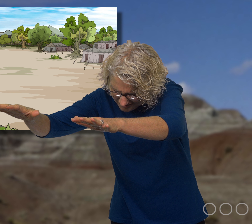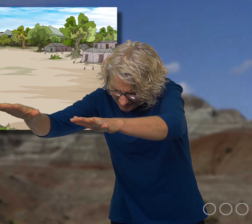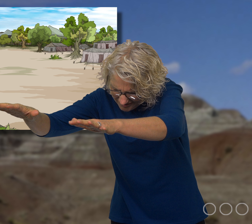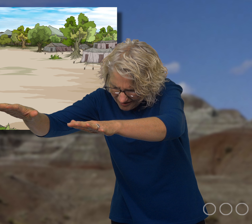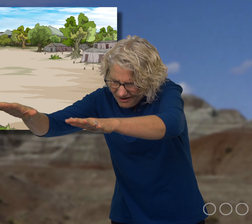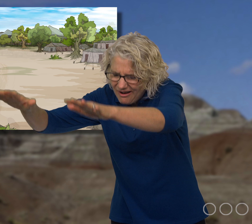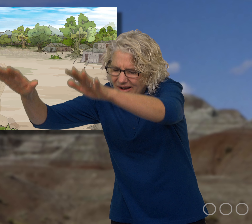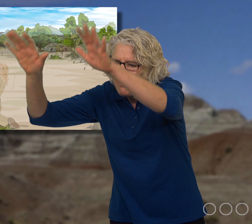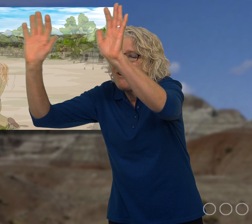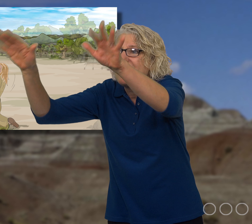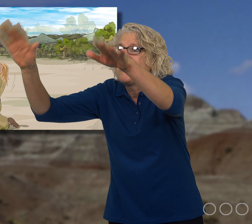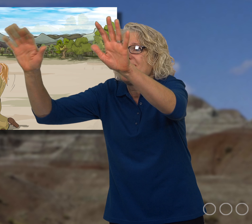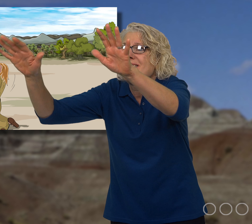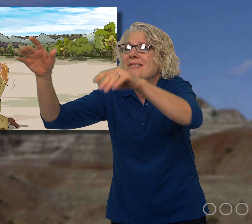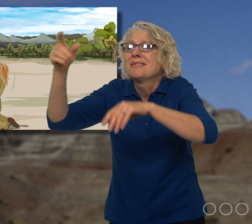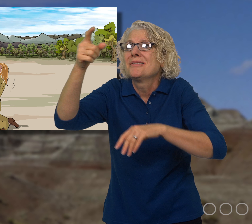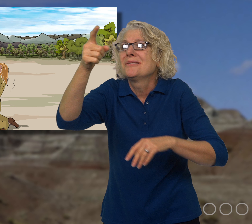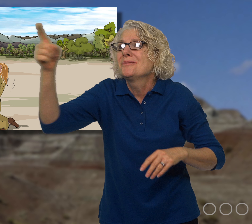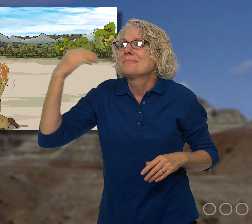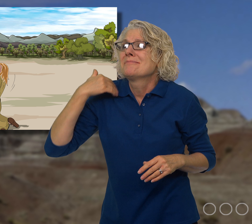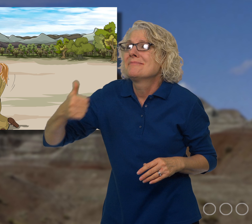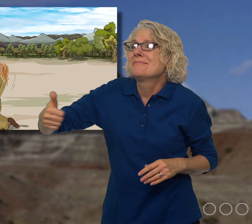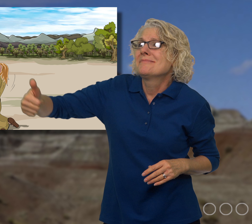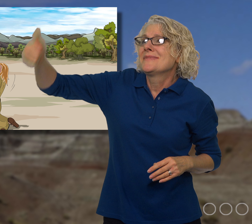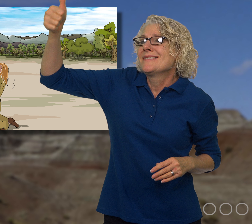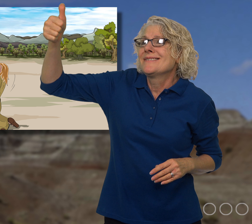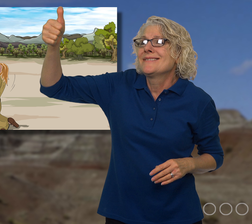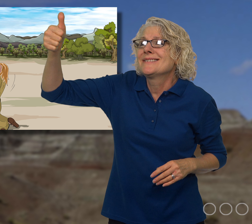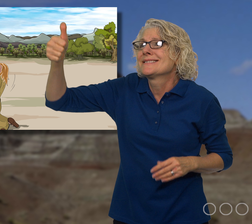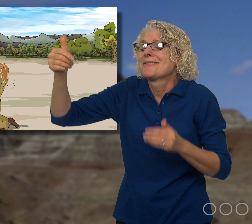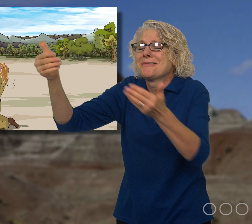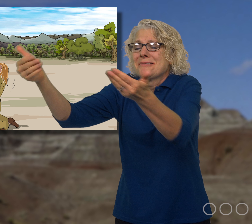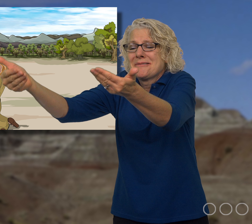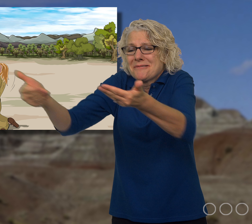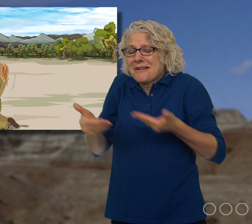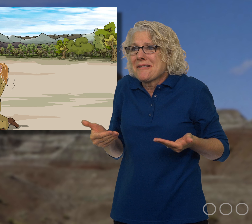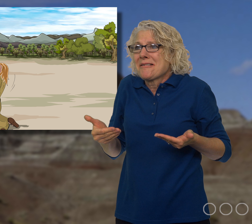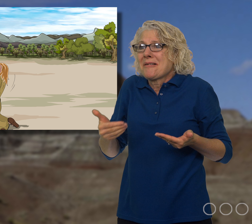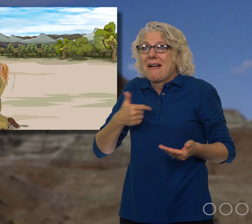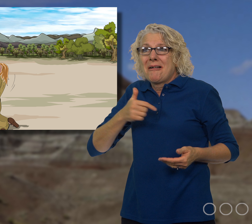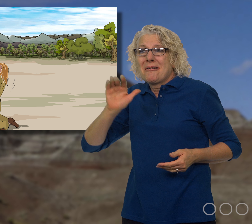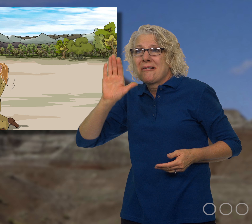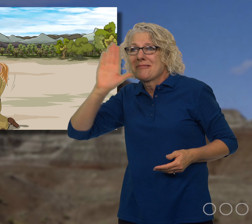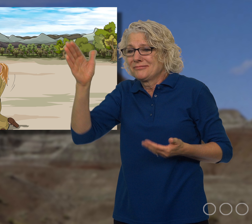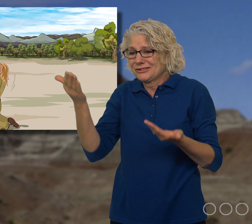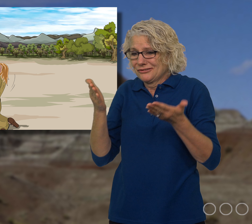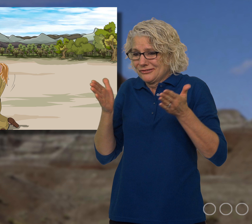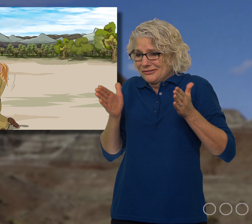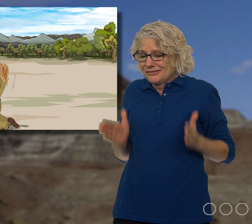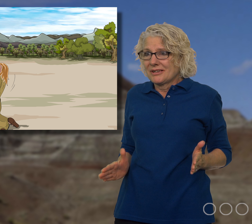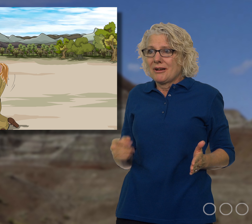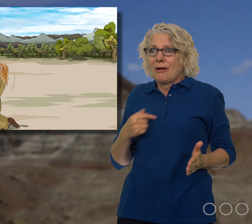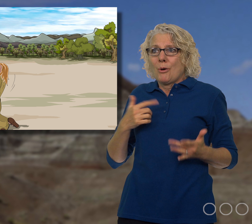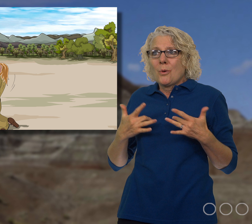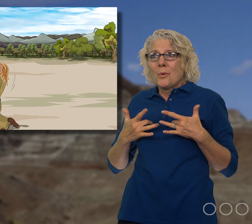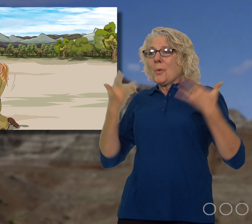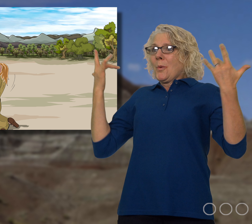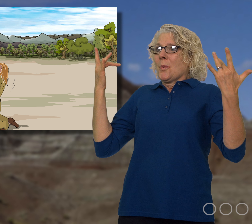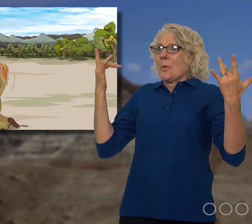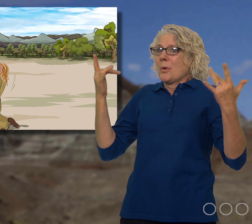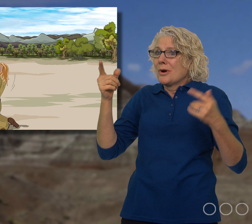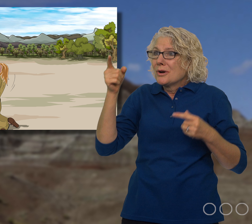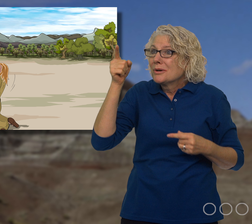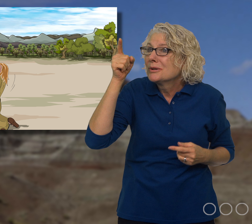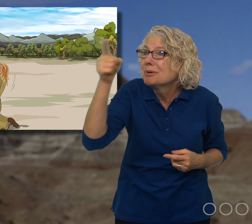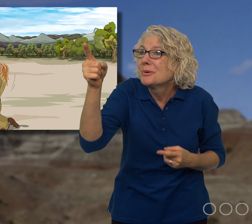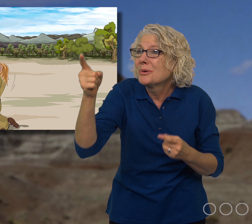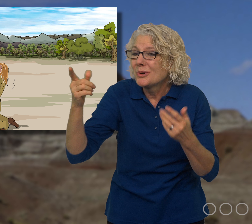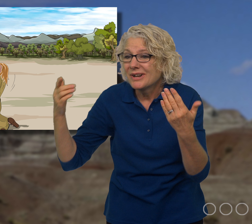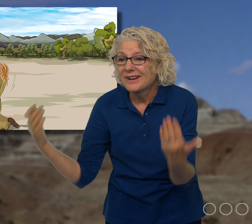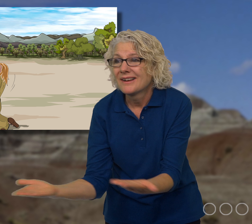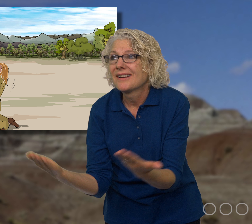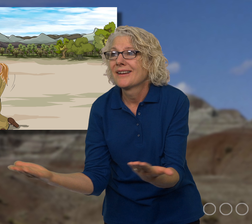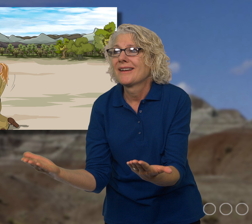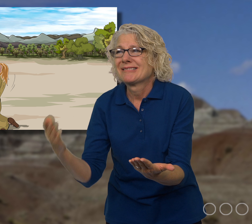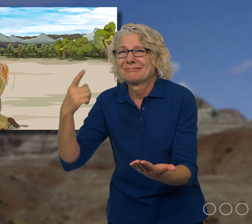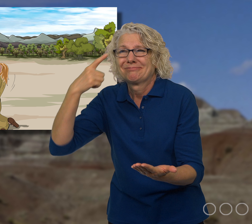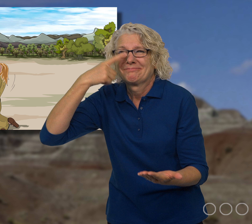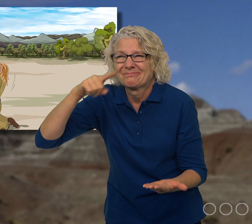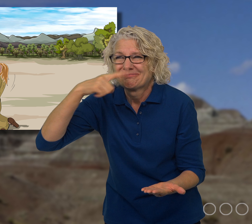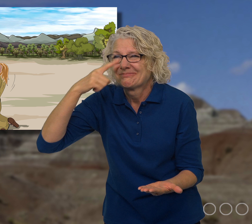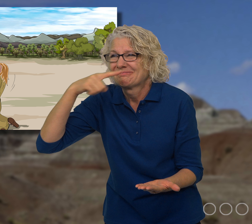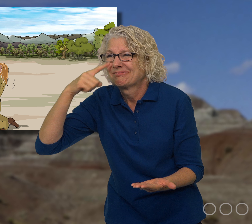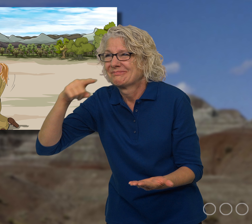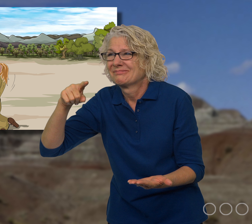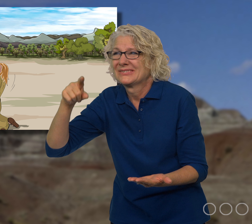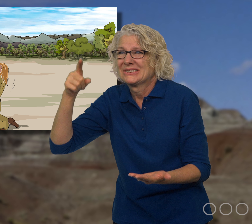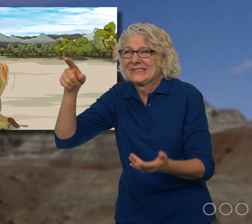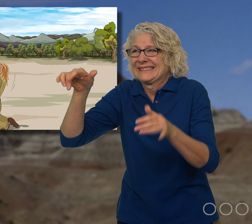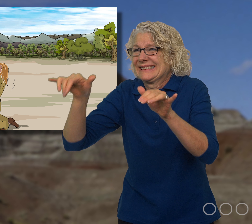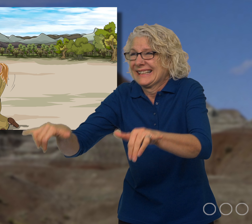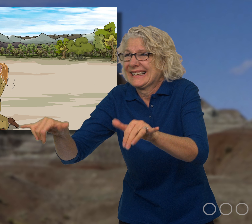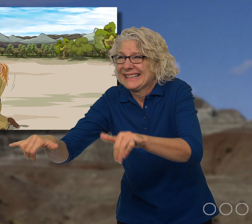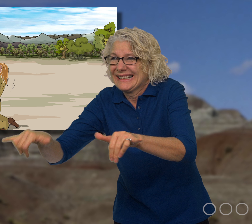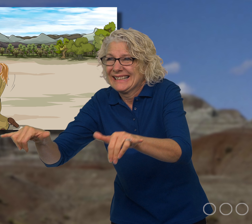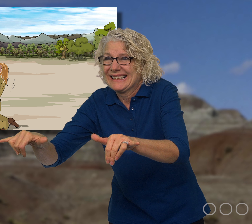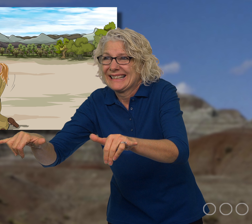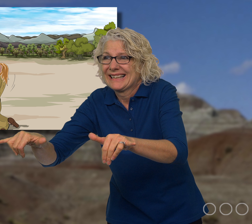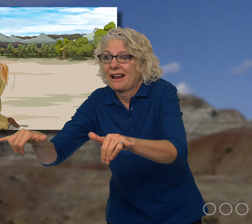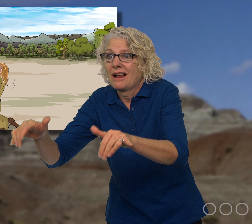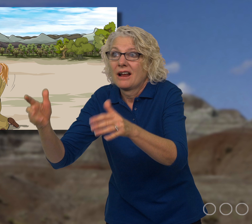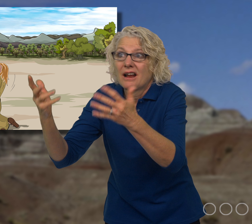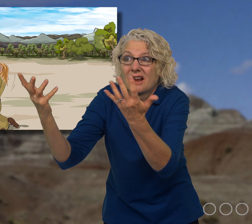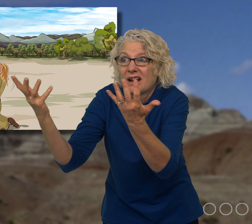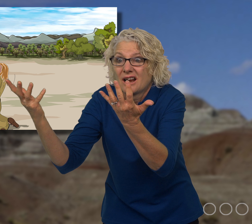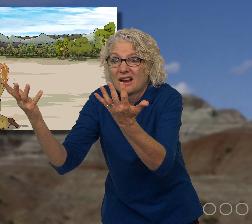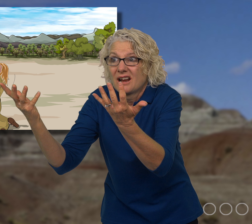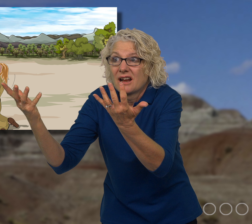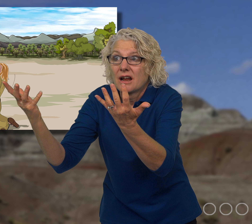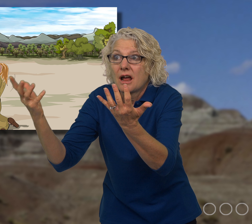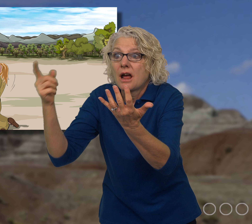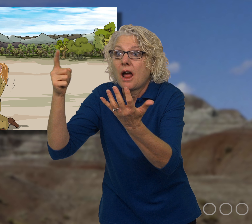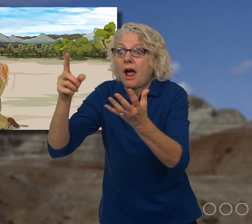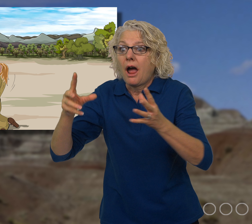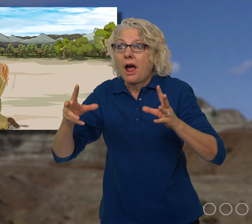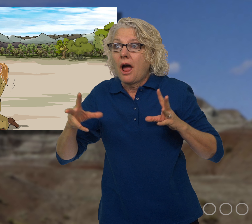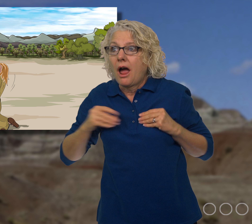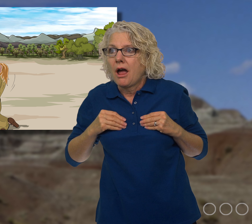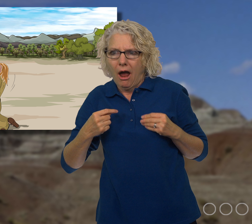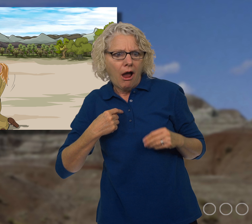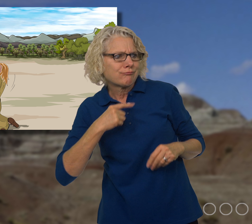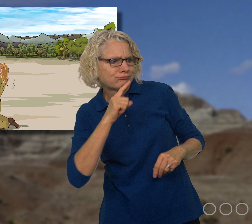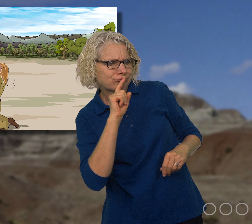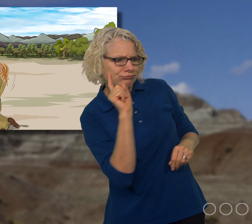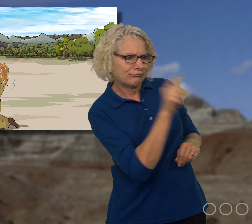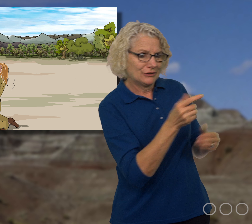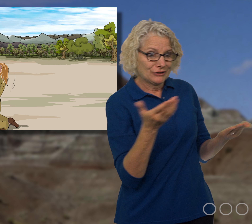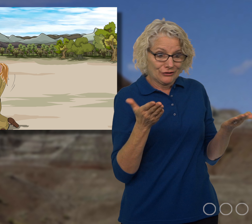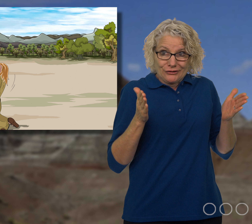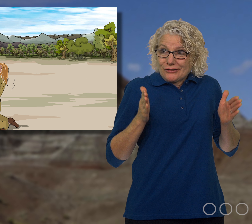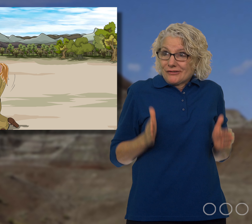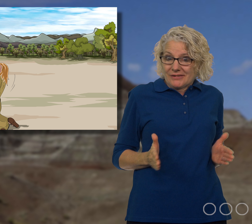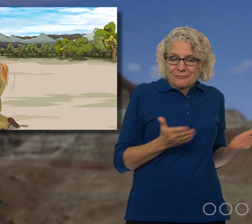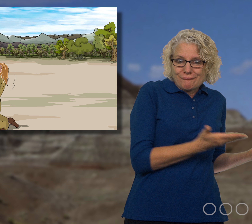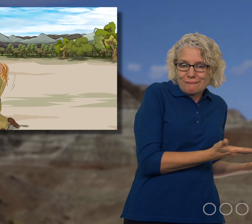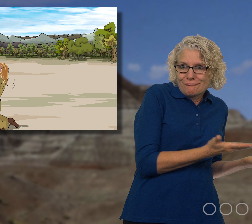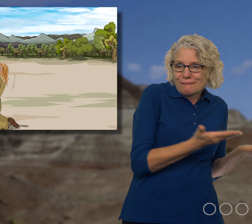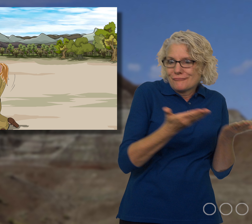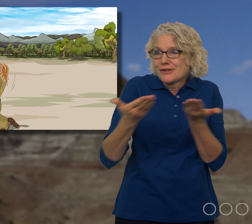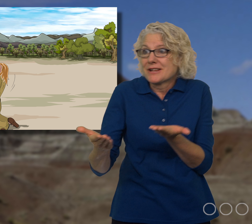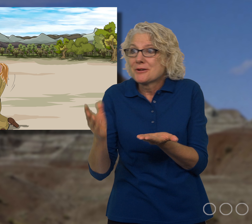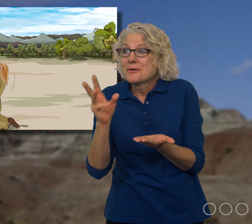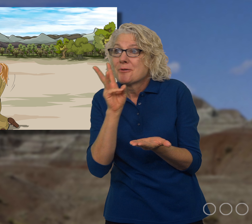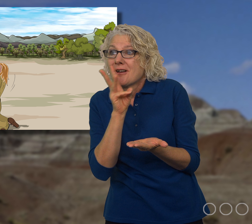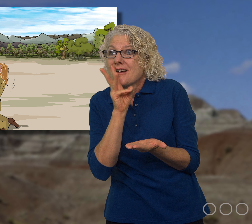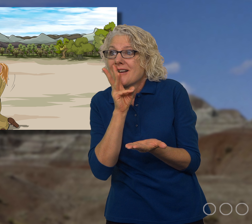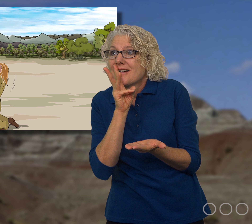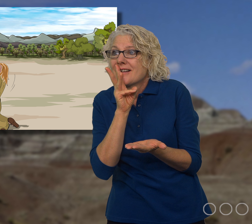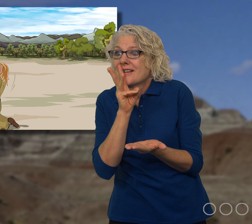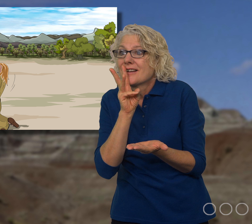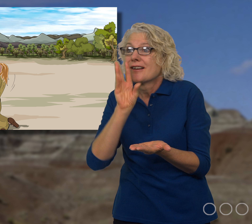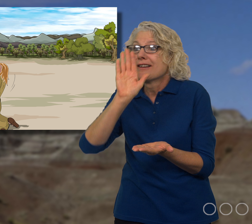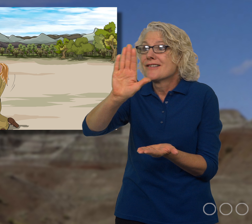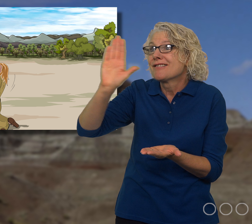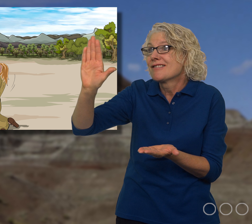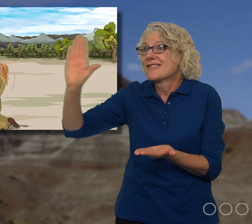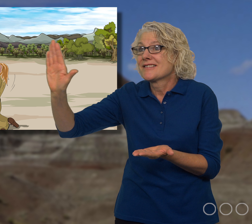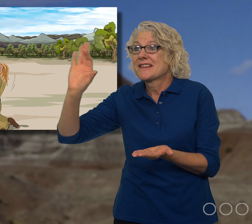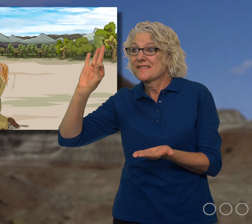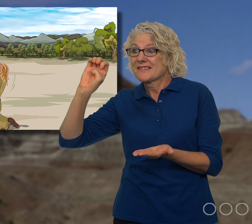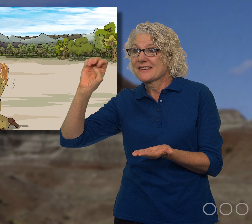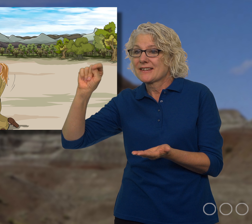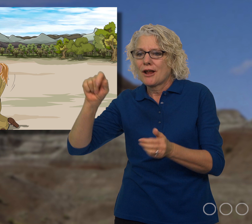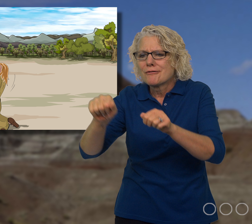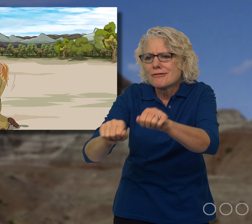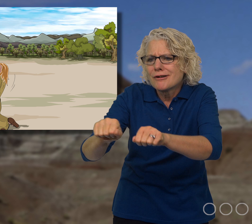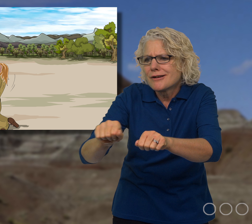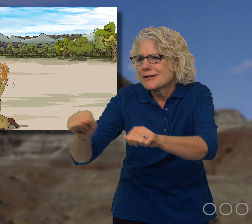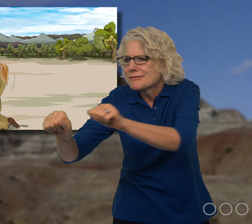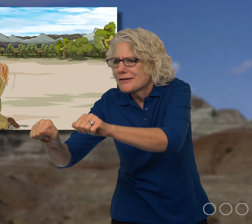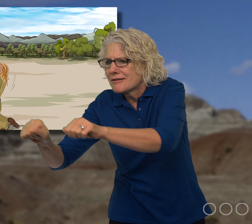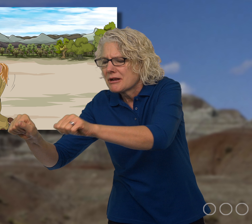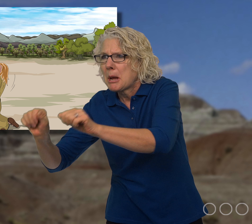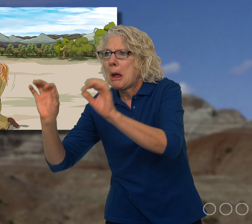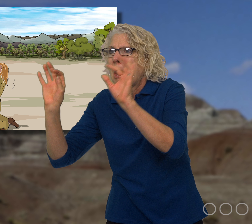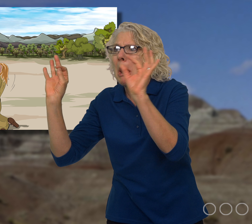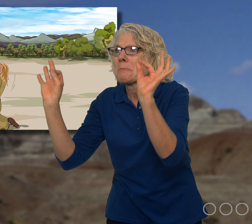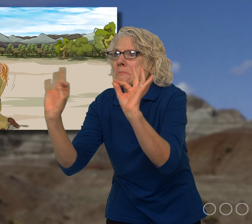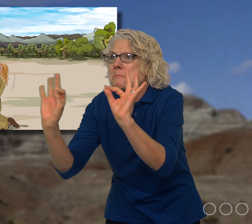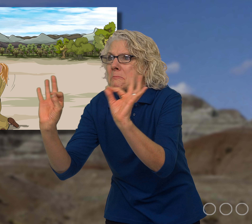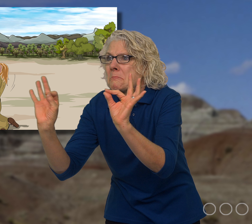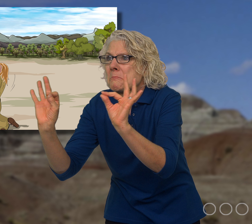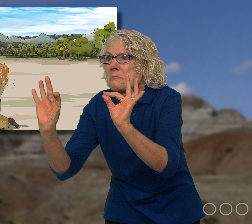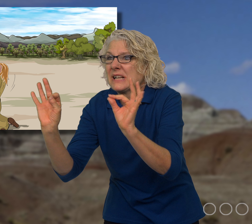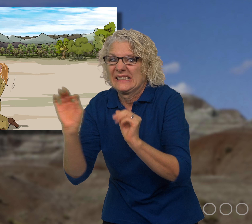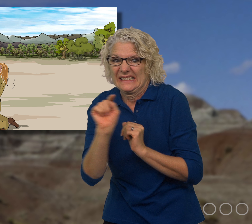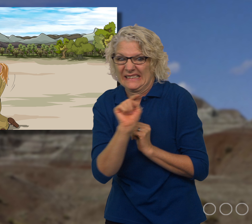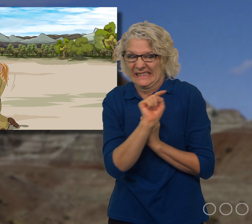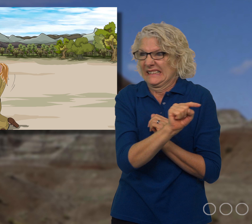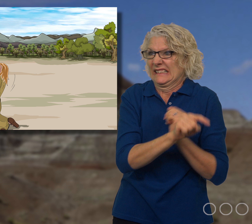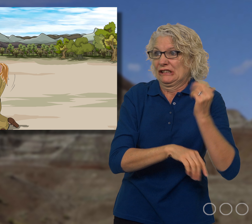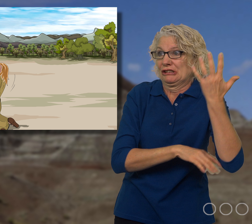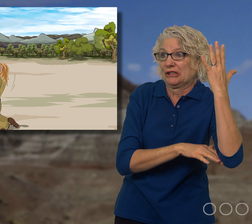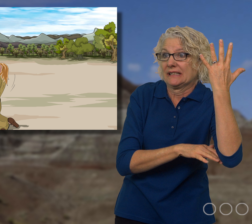“My lord,” said Abraham, “if I have found favor in your sight, please do not pass your servant by.